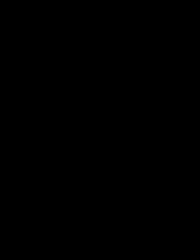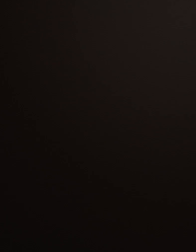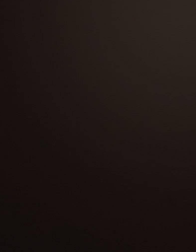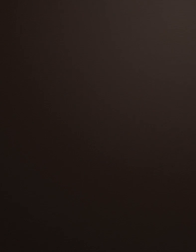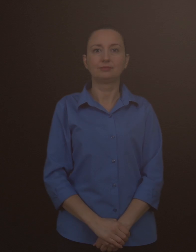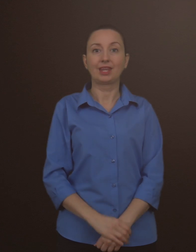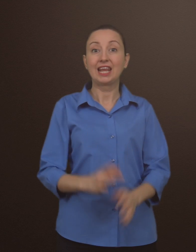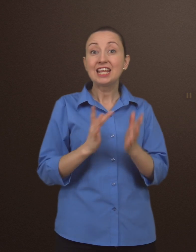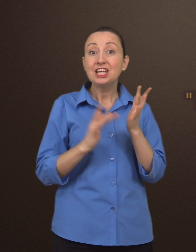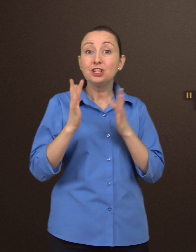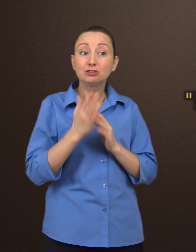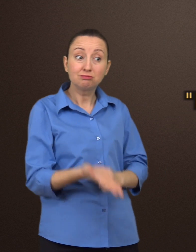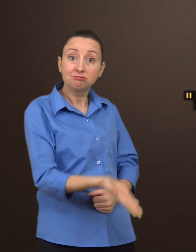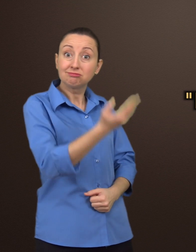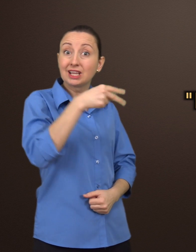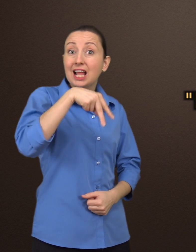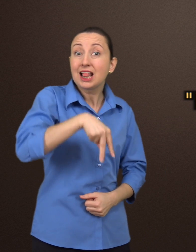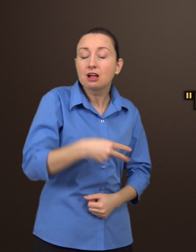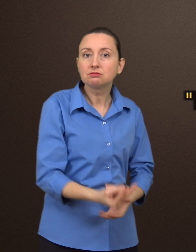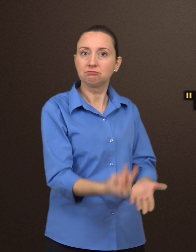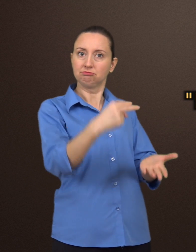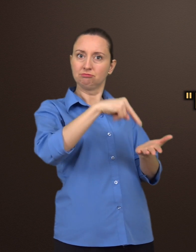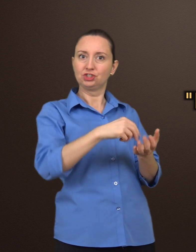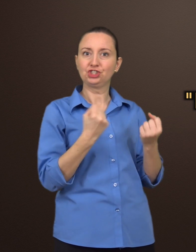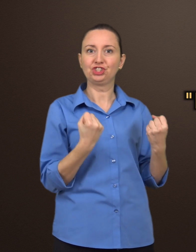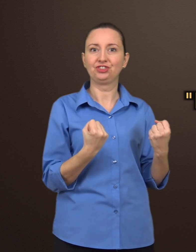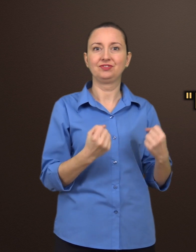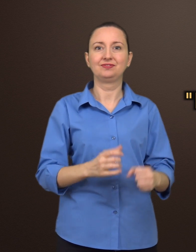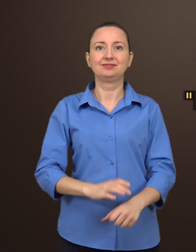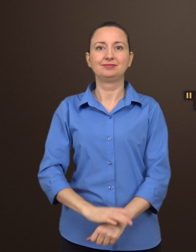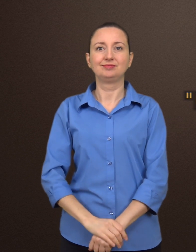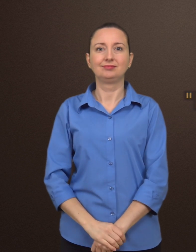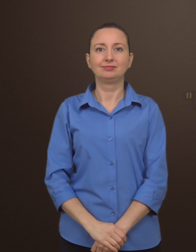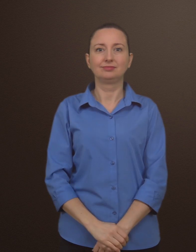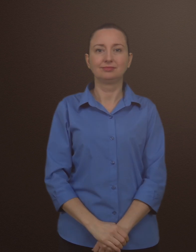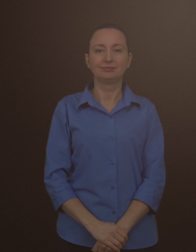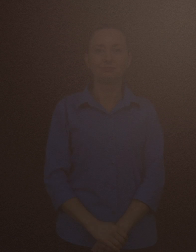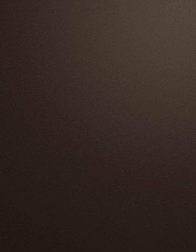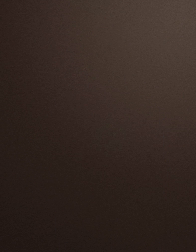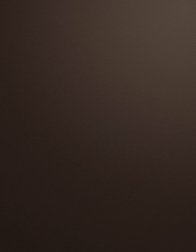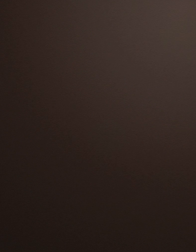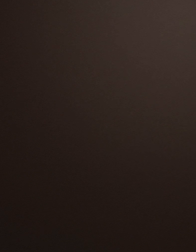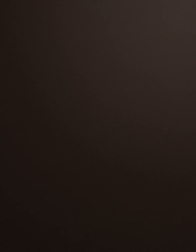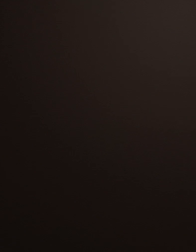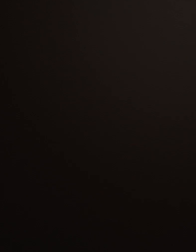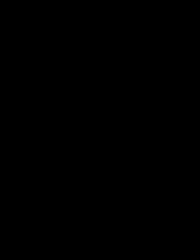Jesus raises Lazarus from the dead